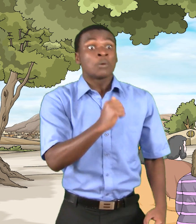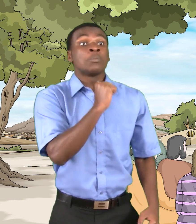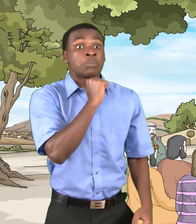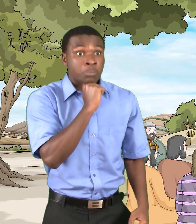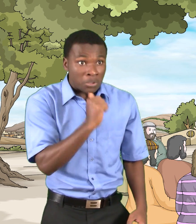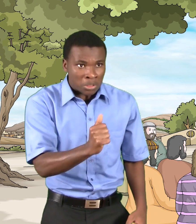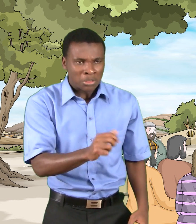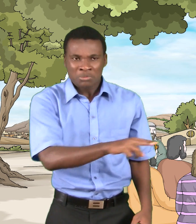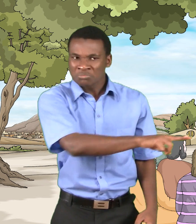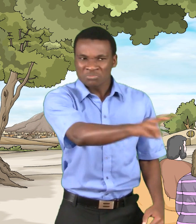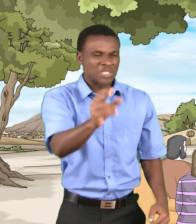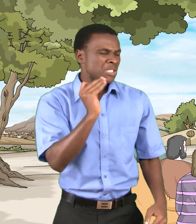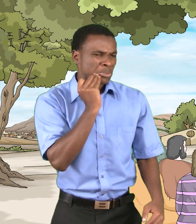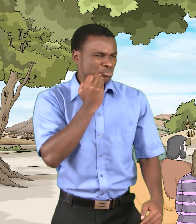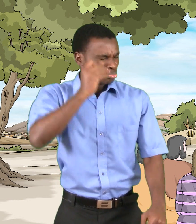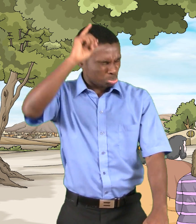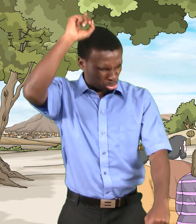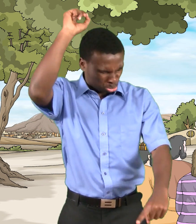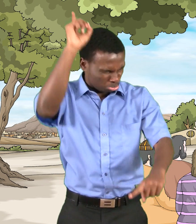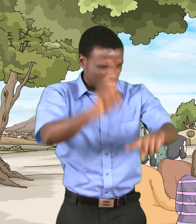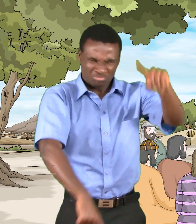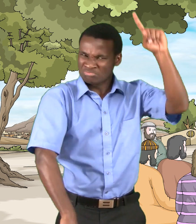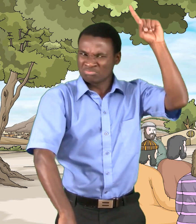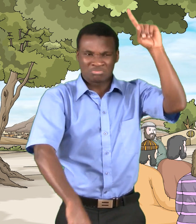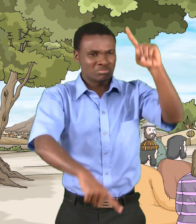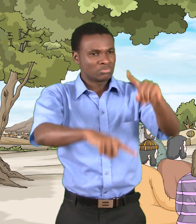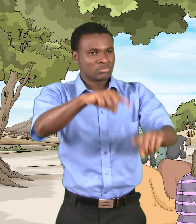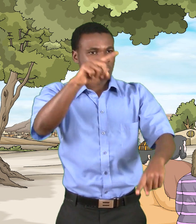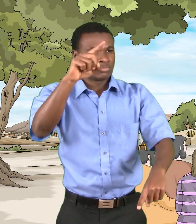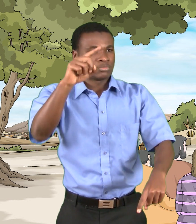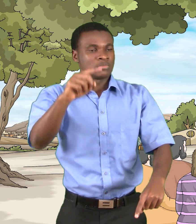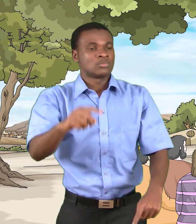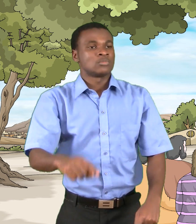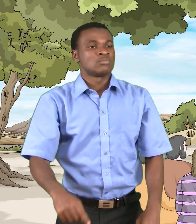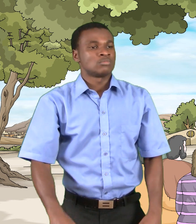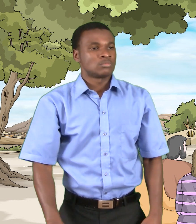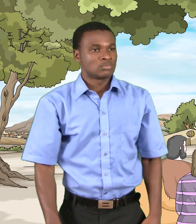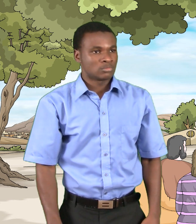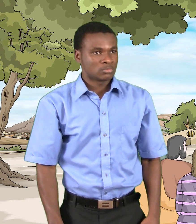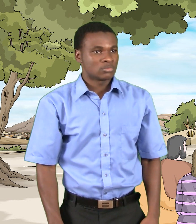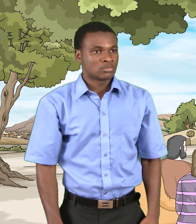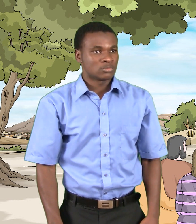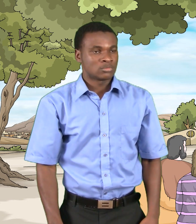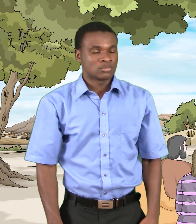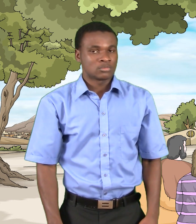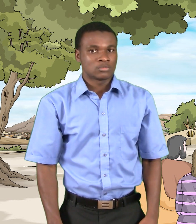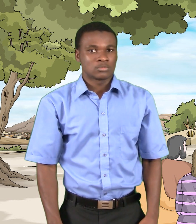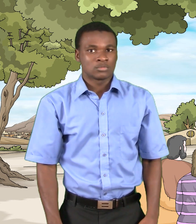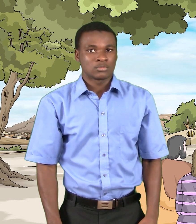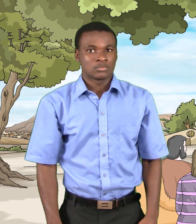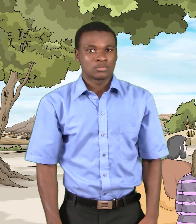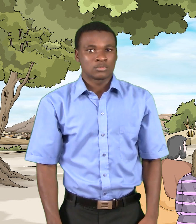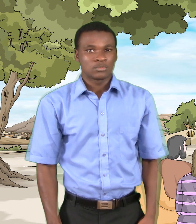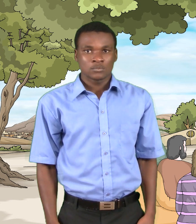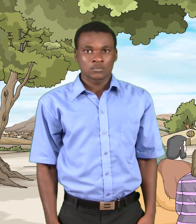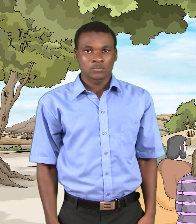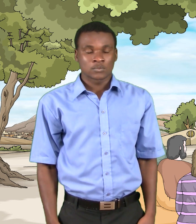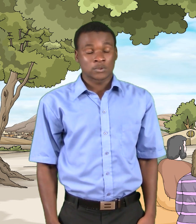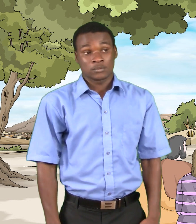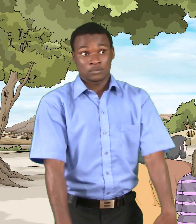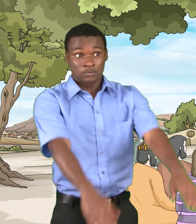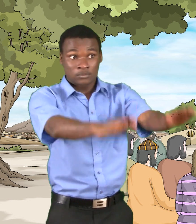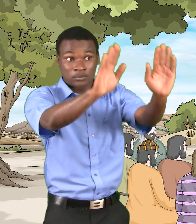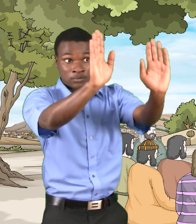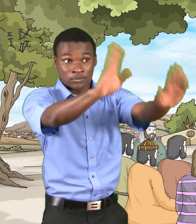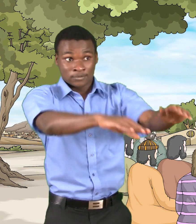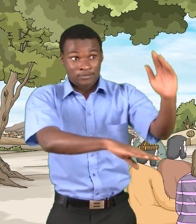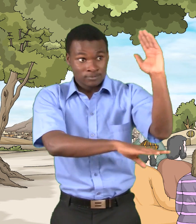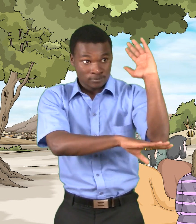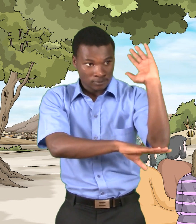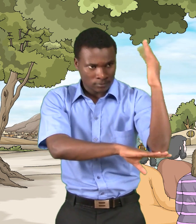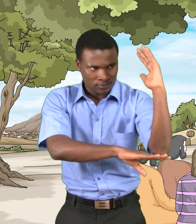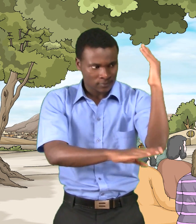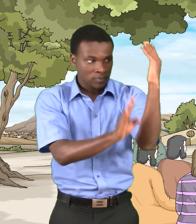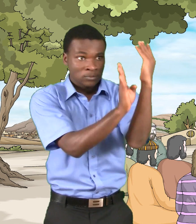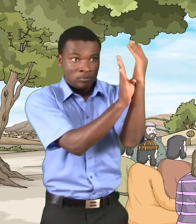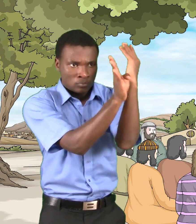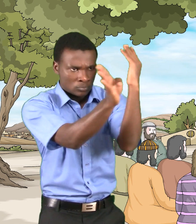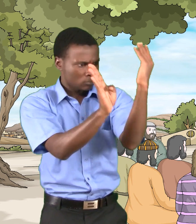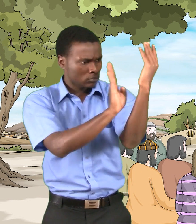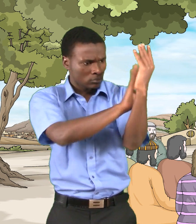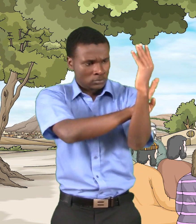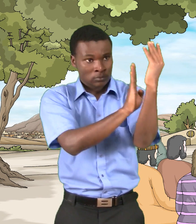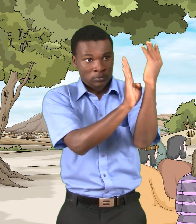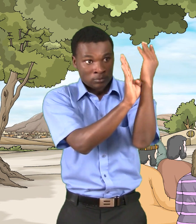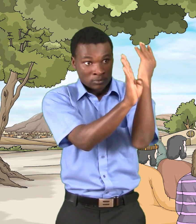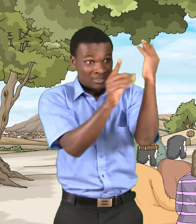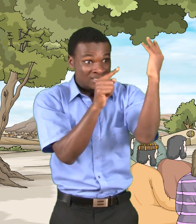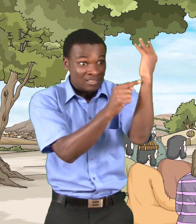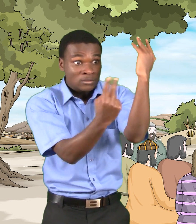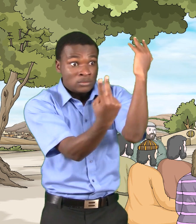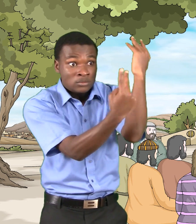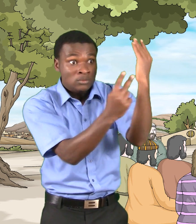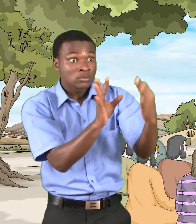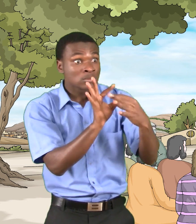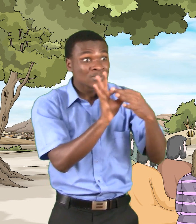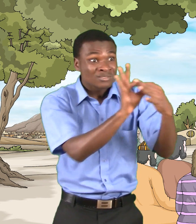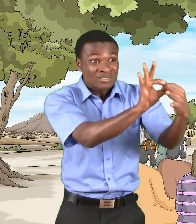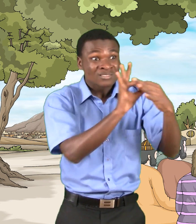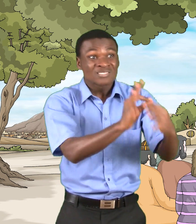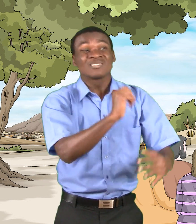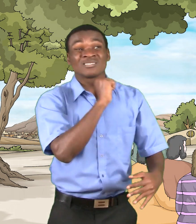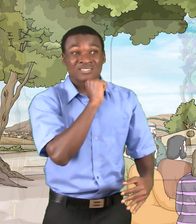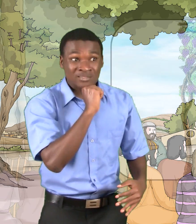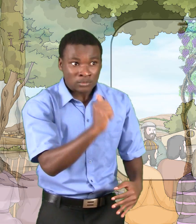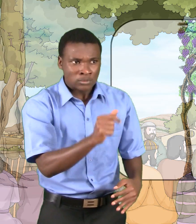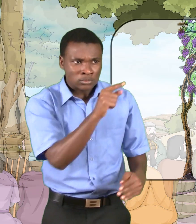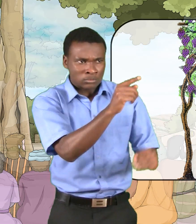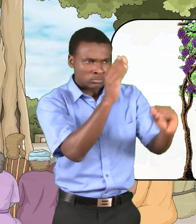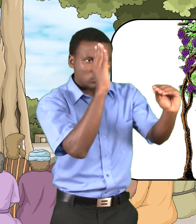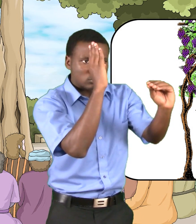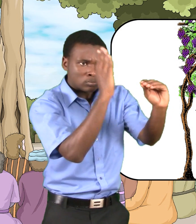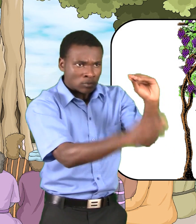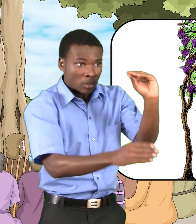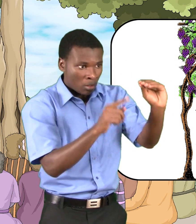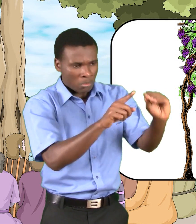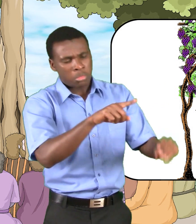For apart from Me you can do nothing.